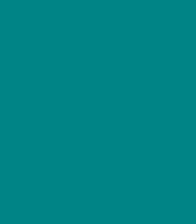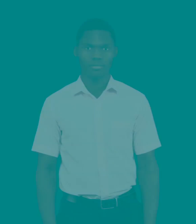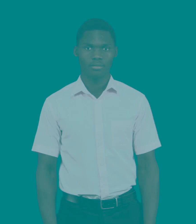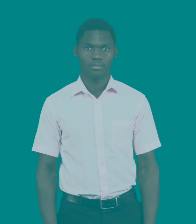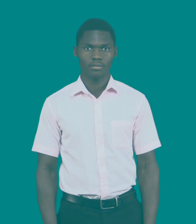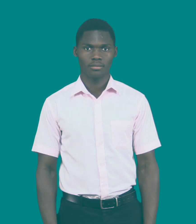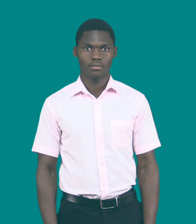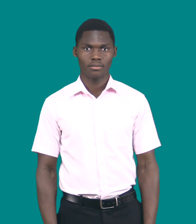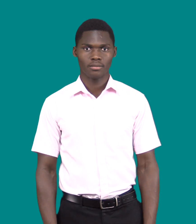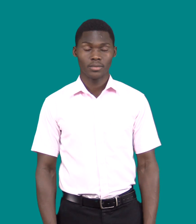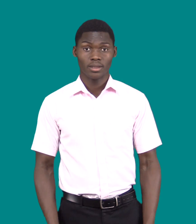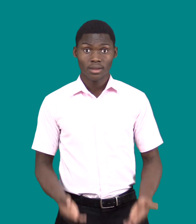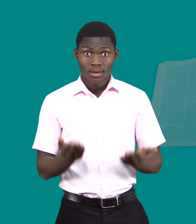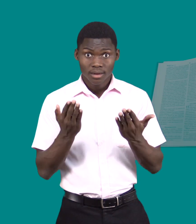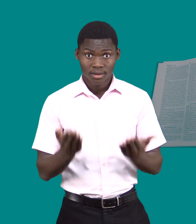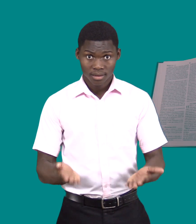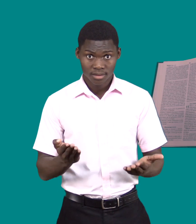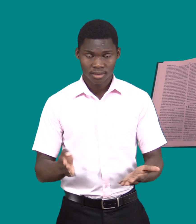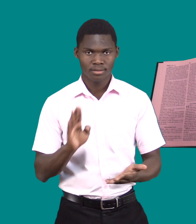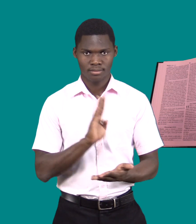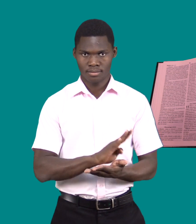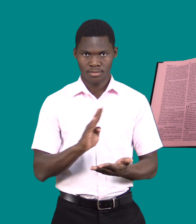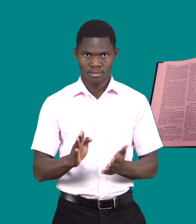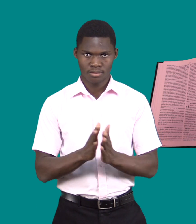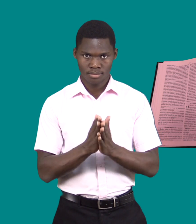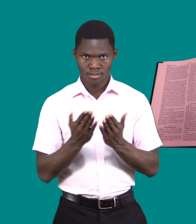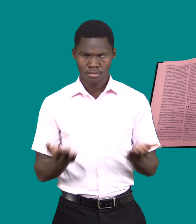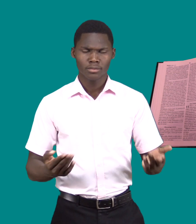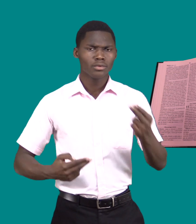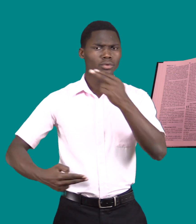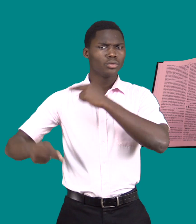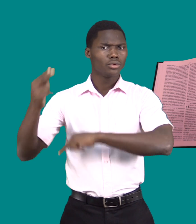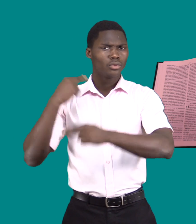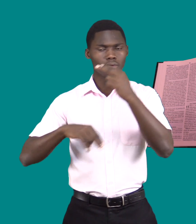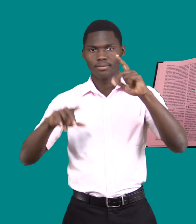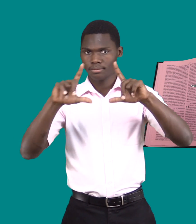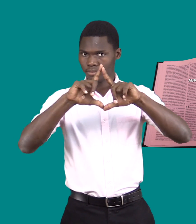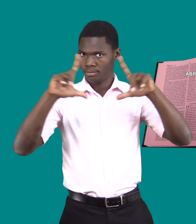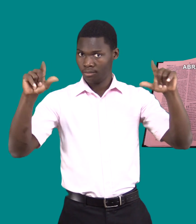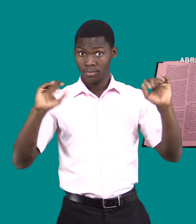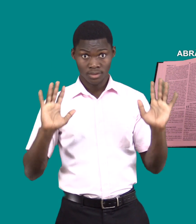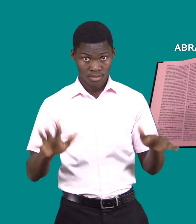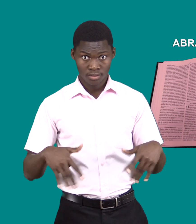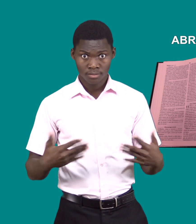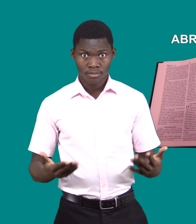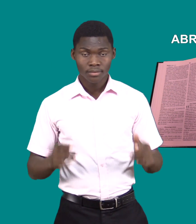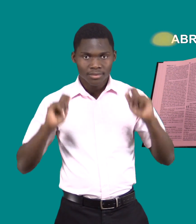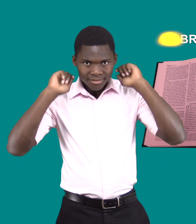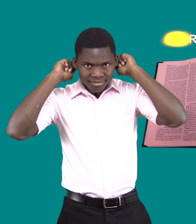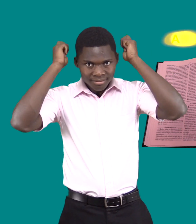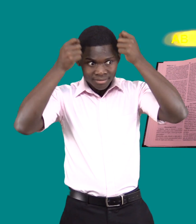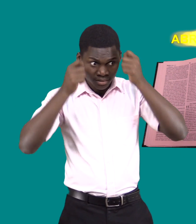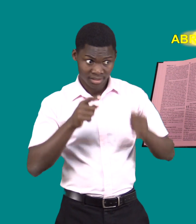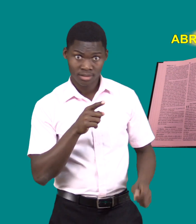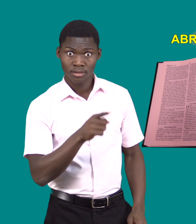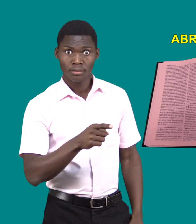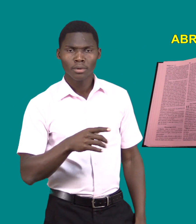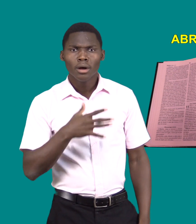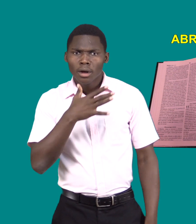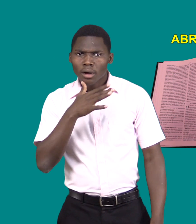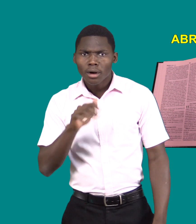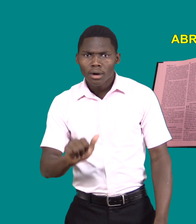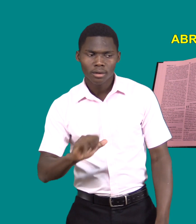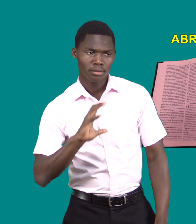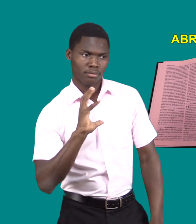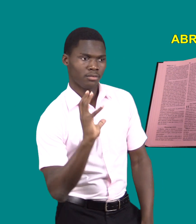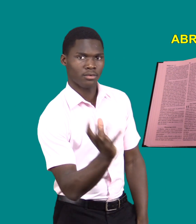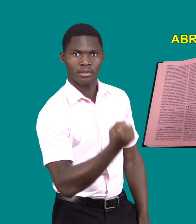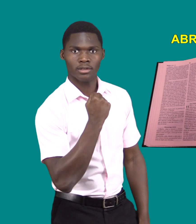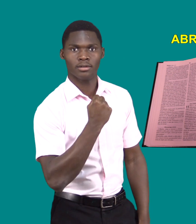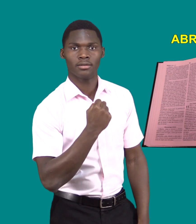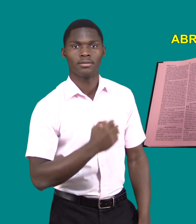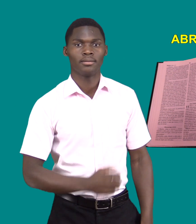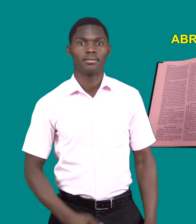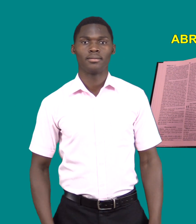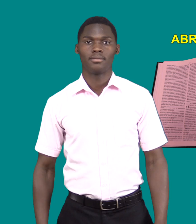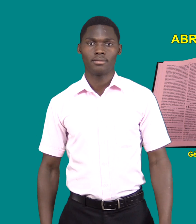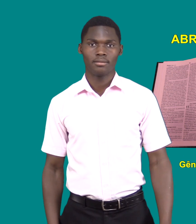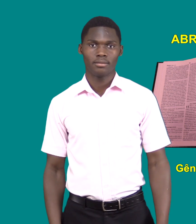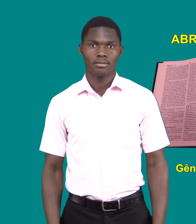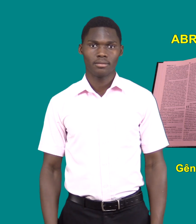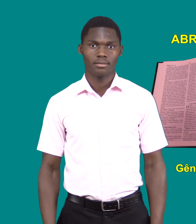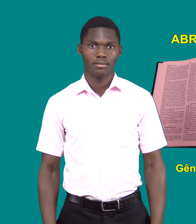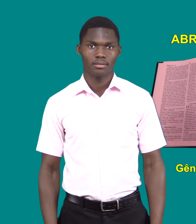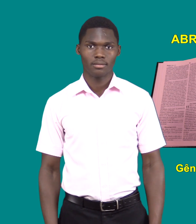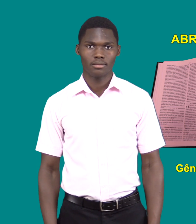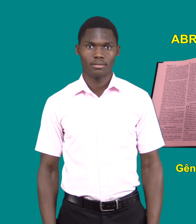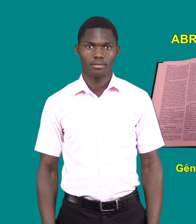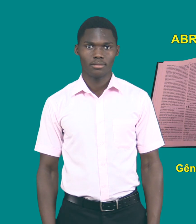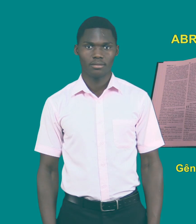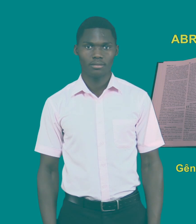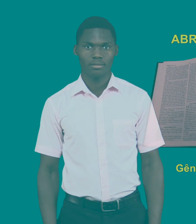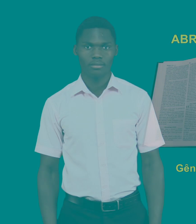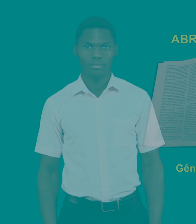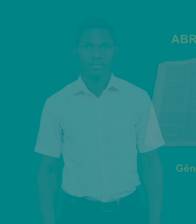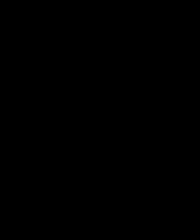Abram save Lot